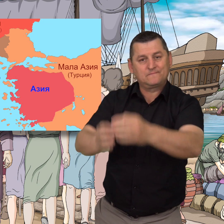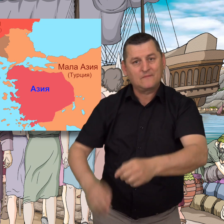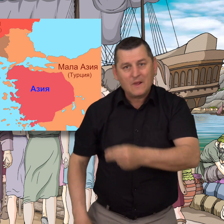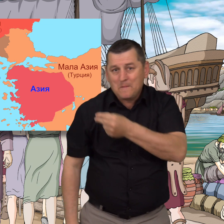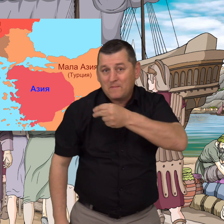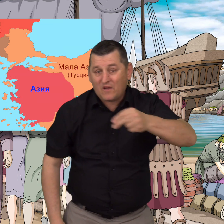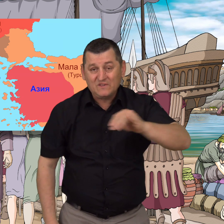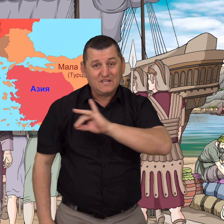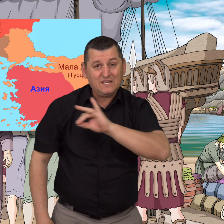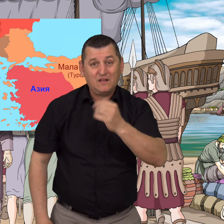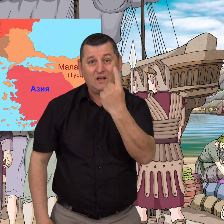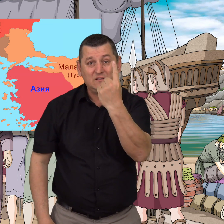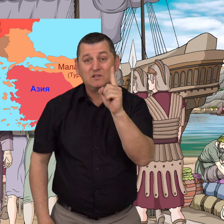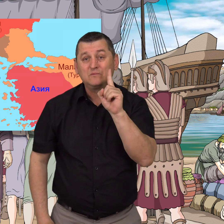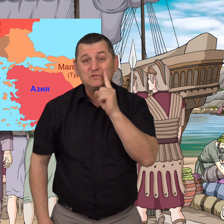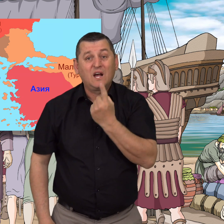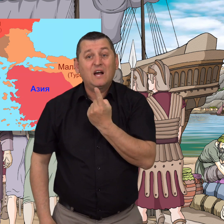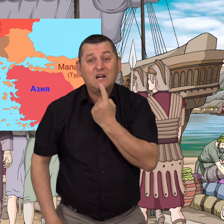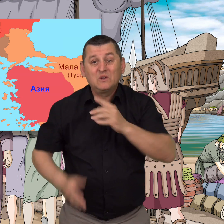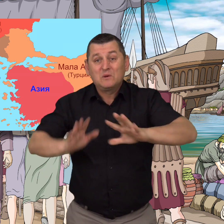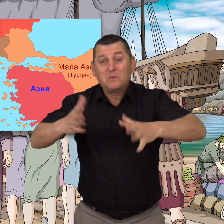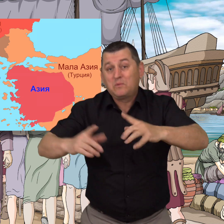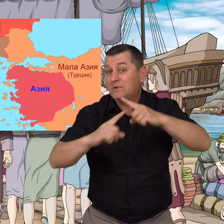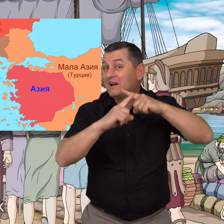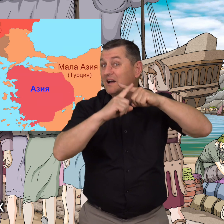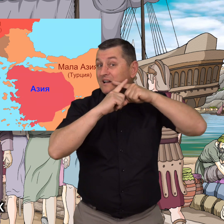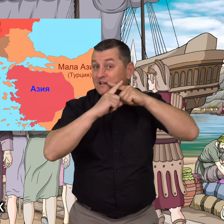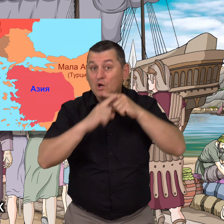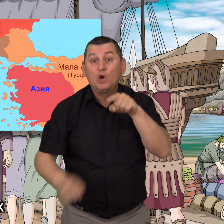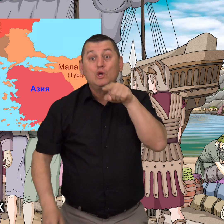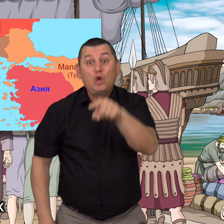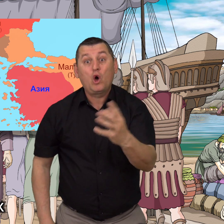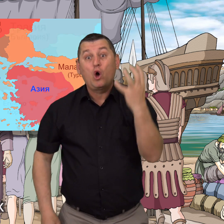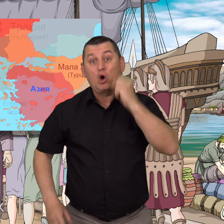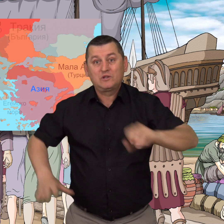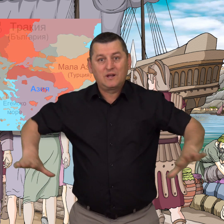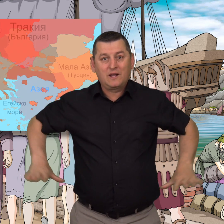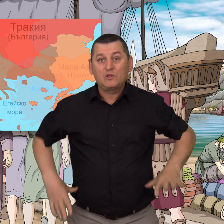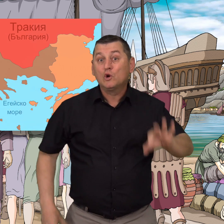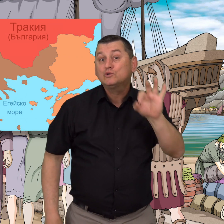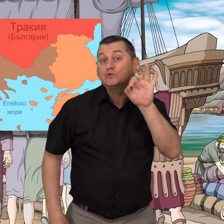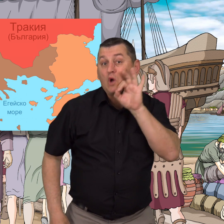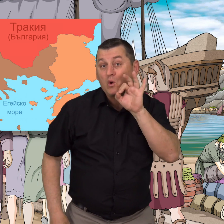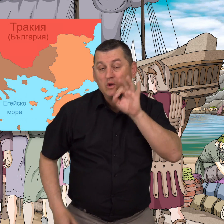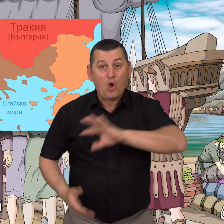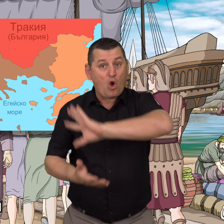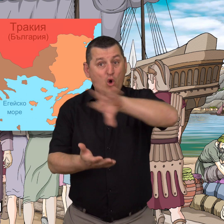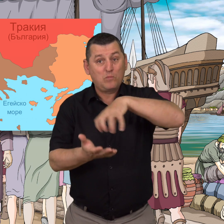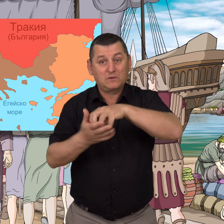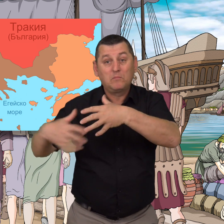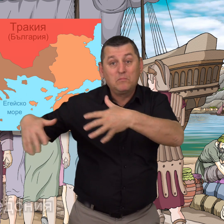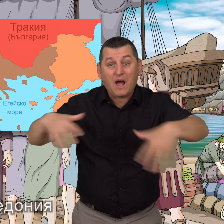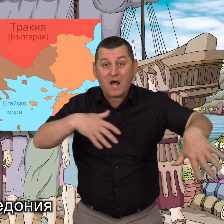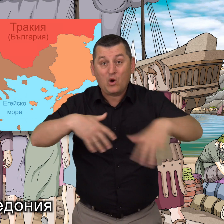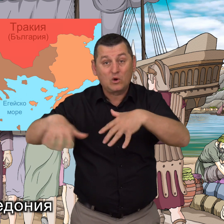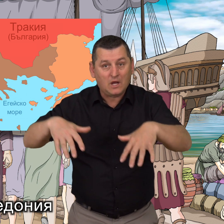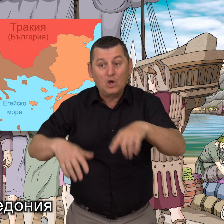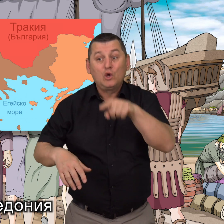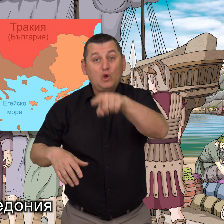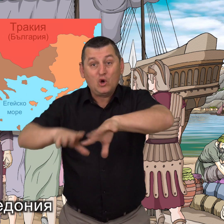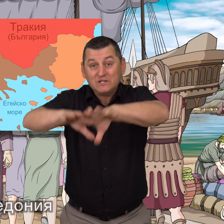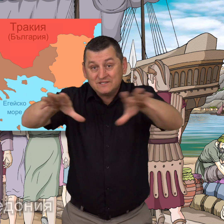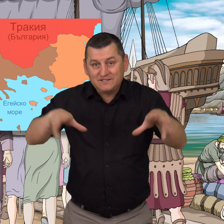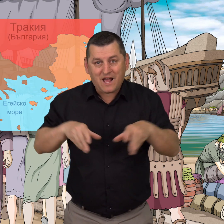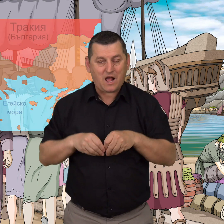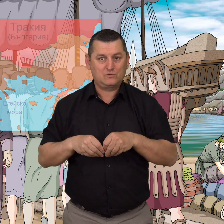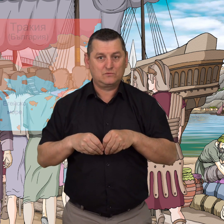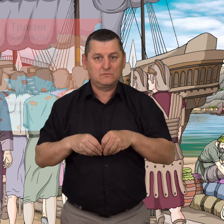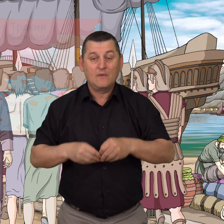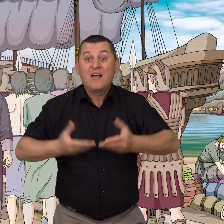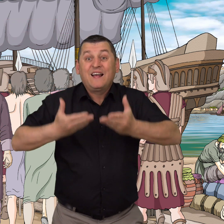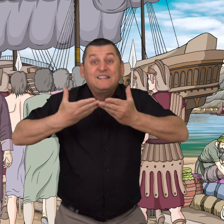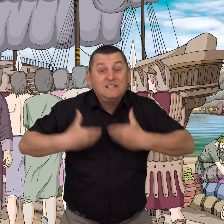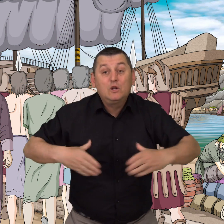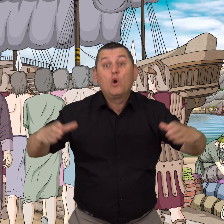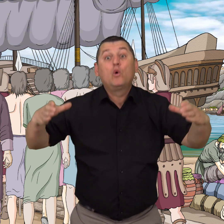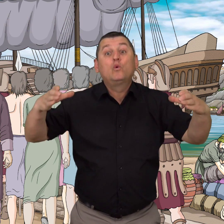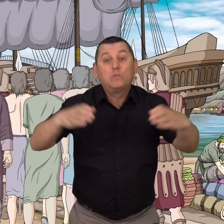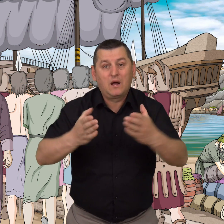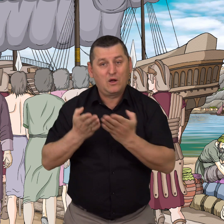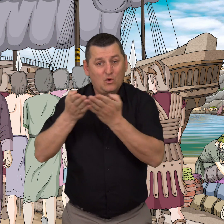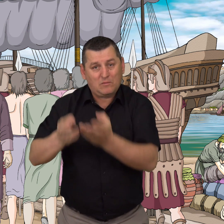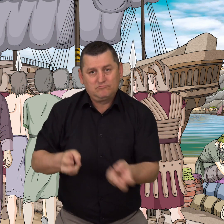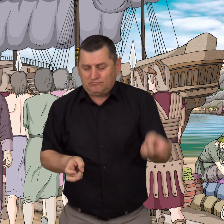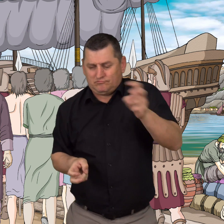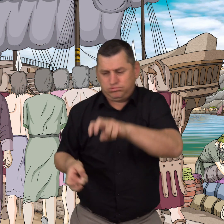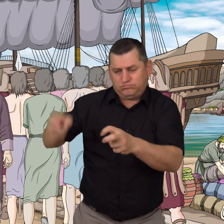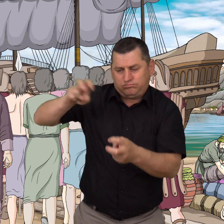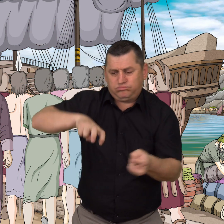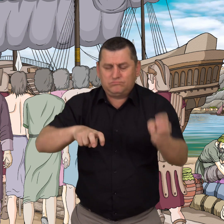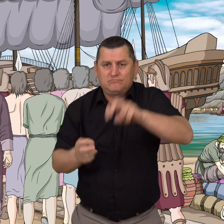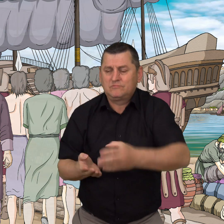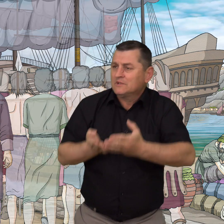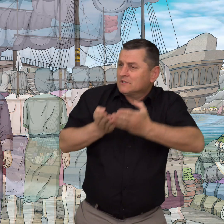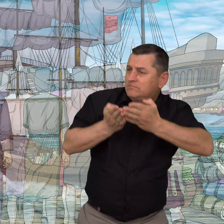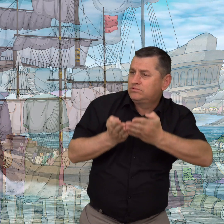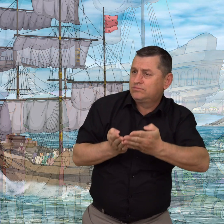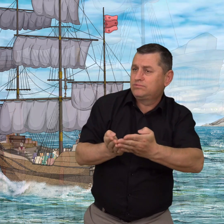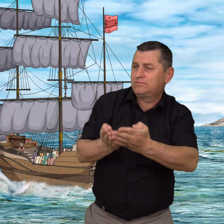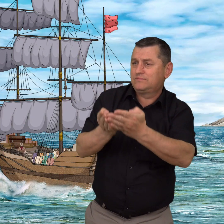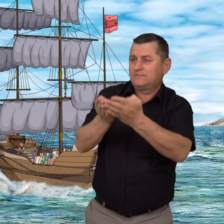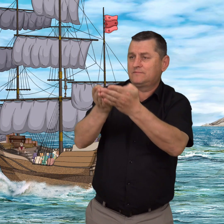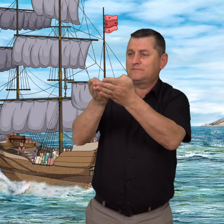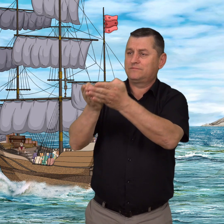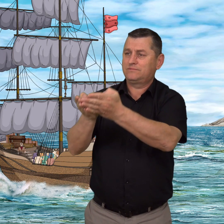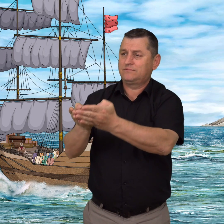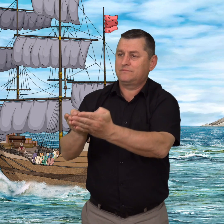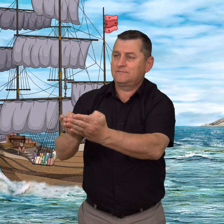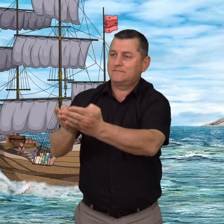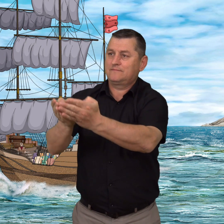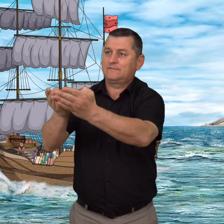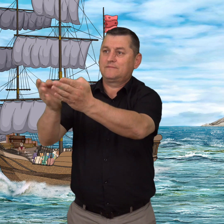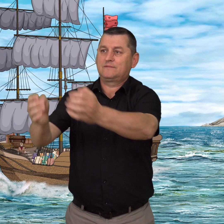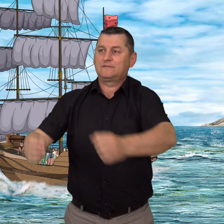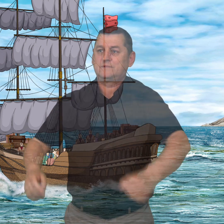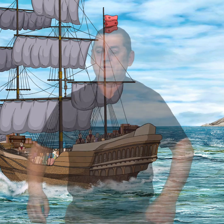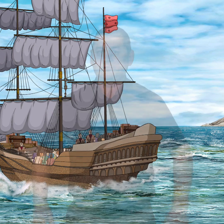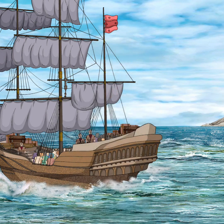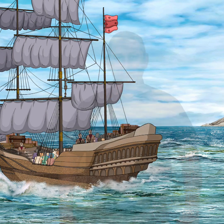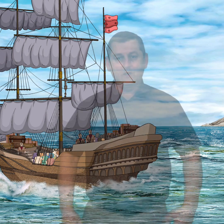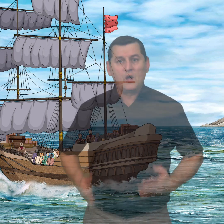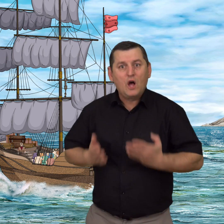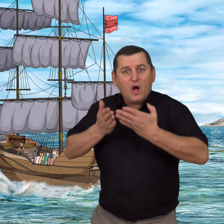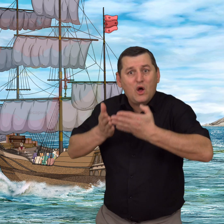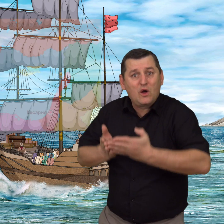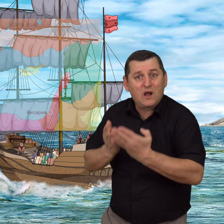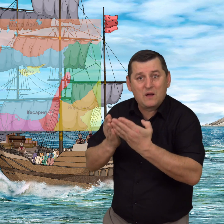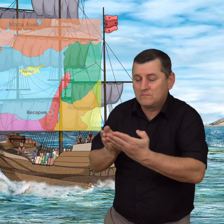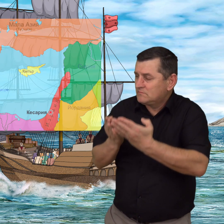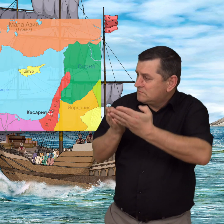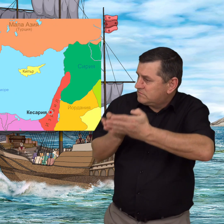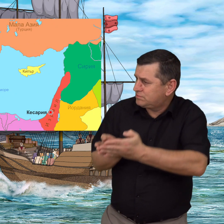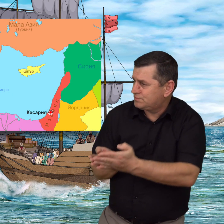Aristarchus, a Macedonian from Thessalonica, was with us.